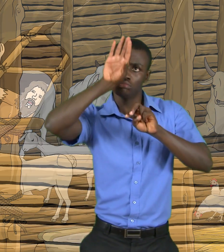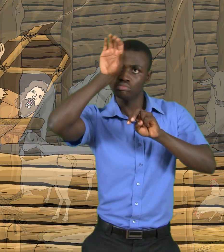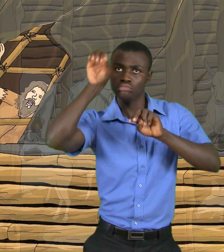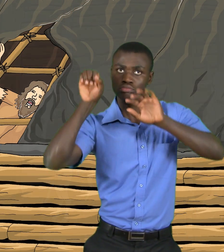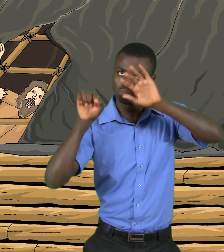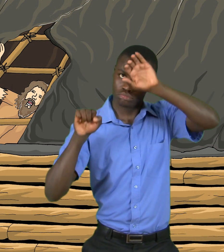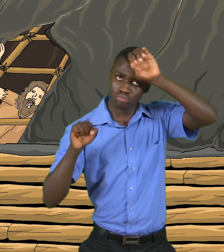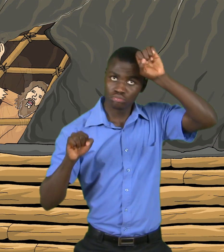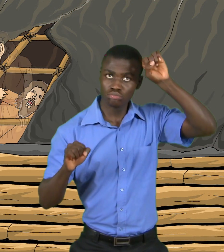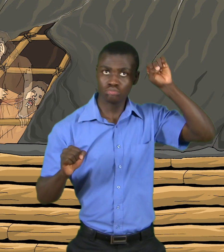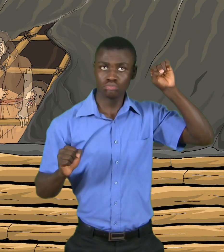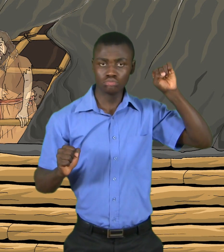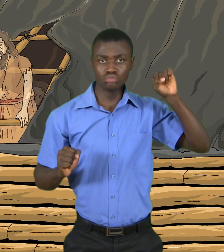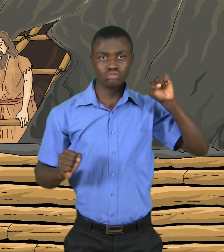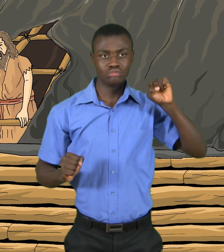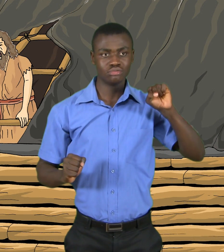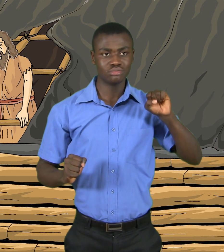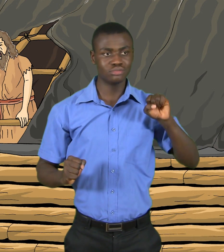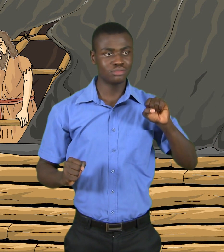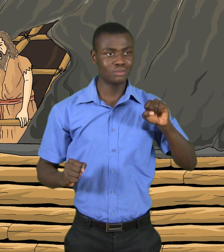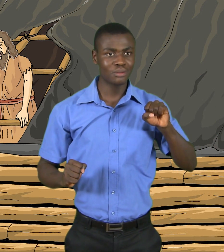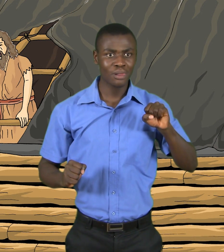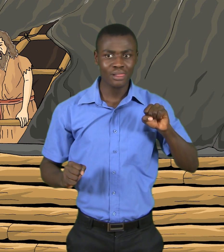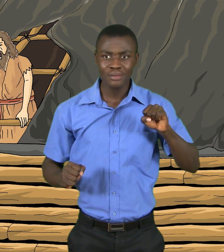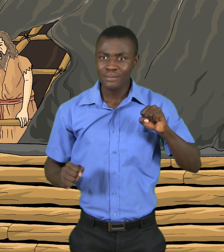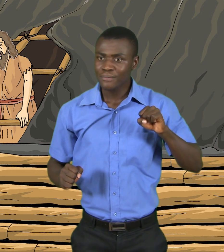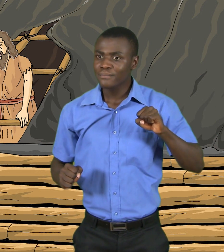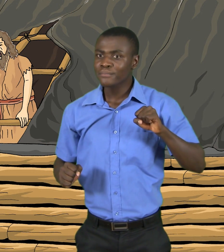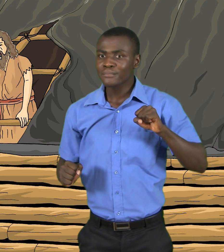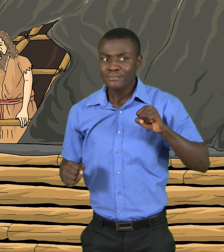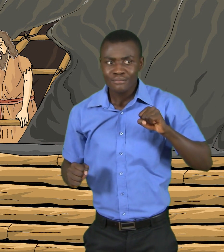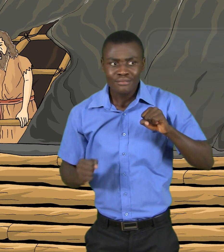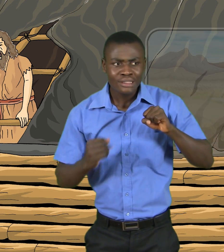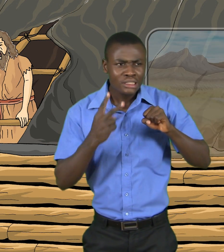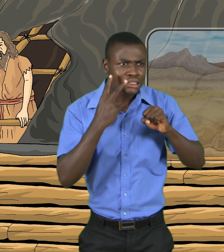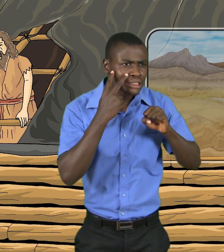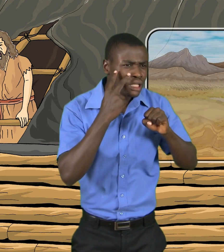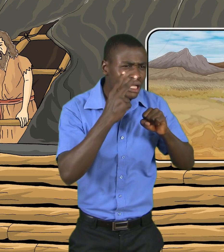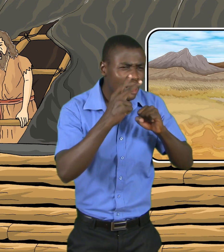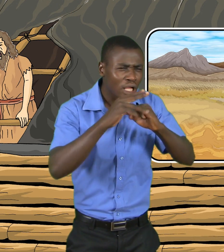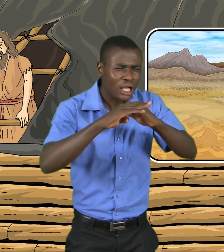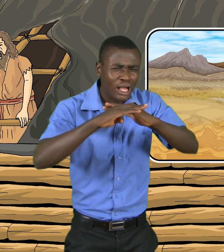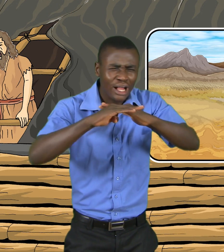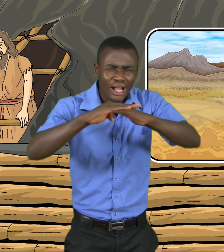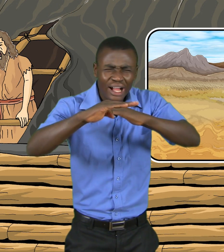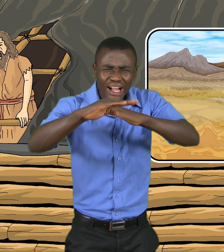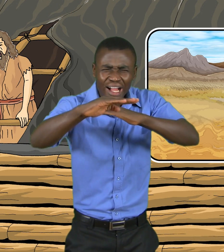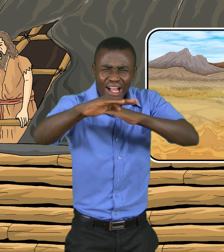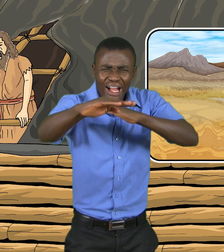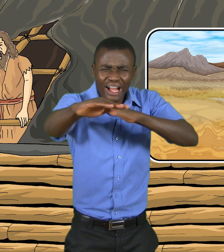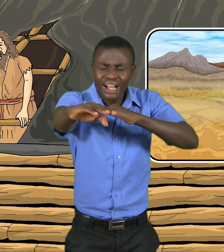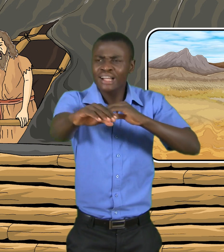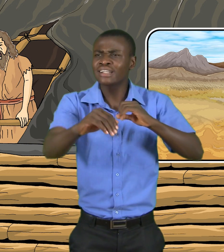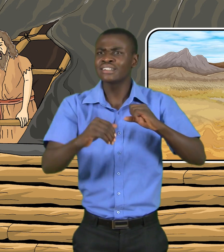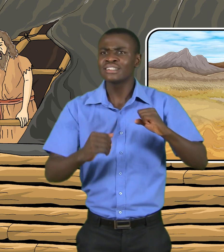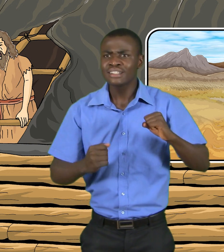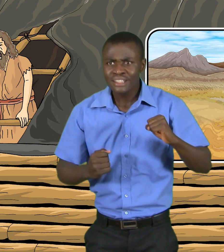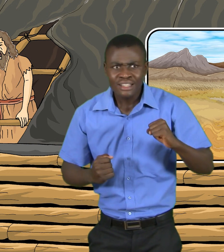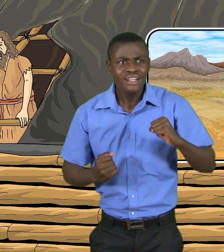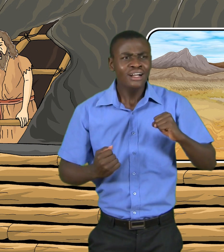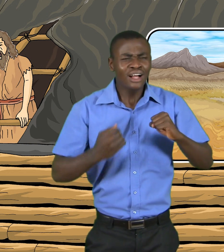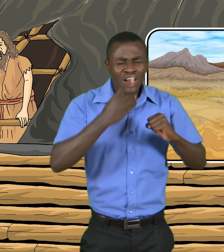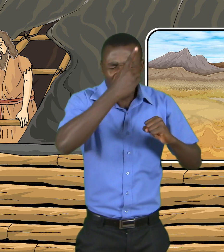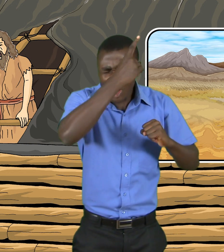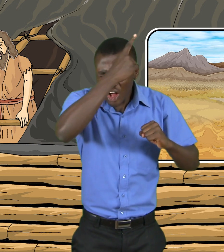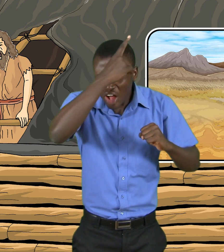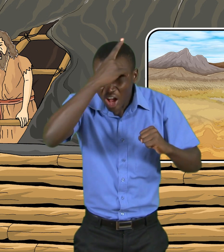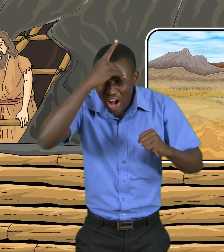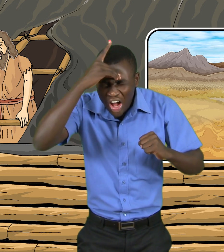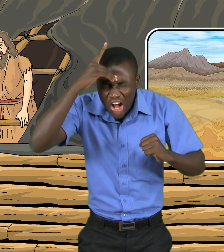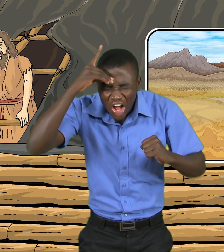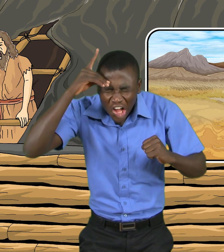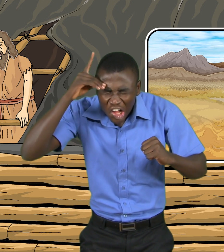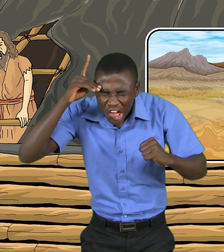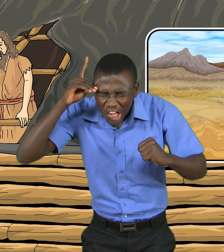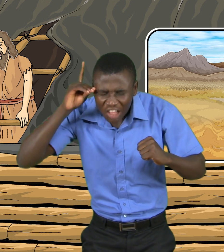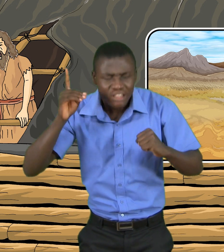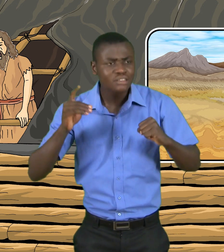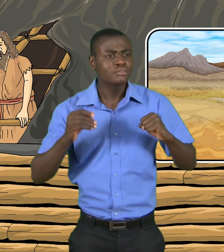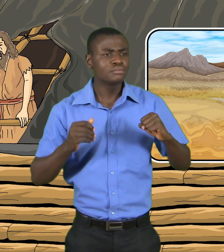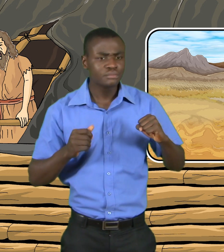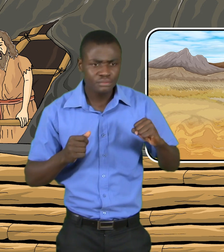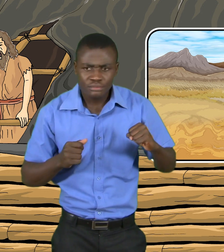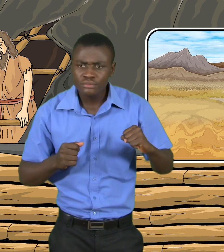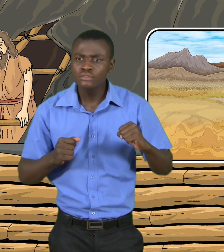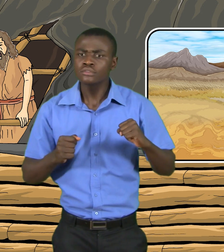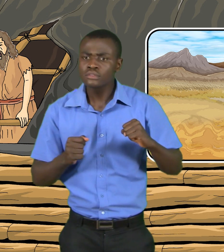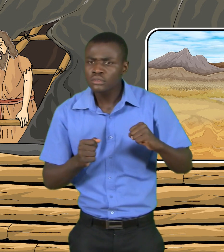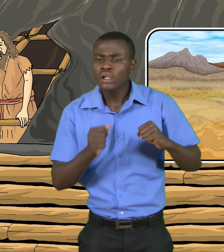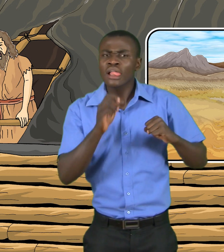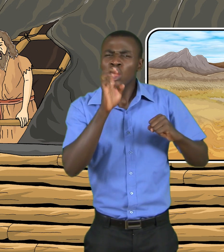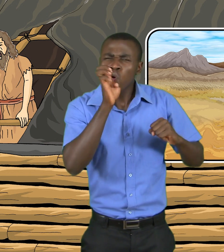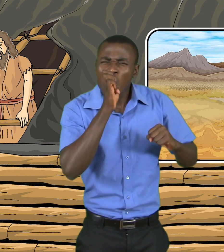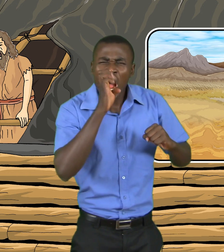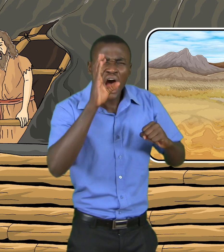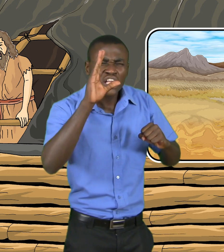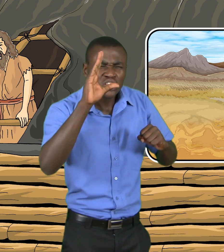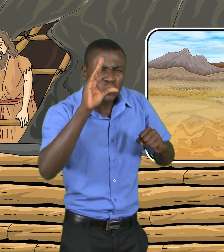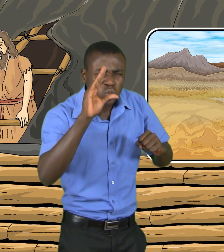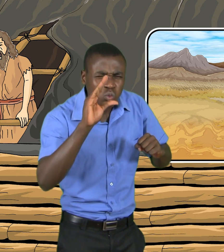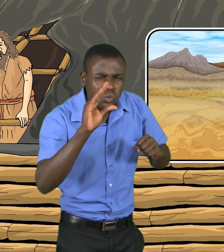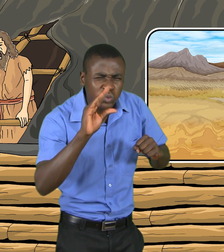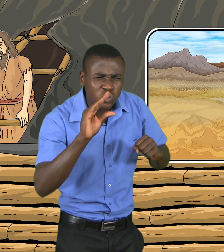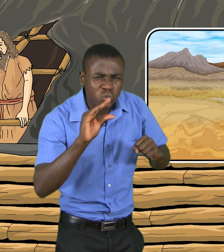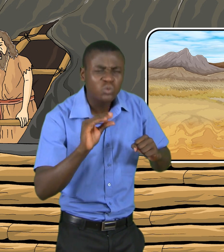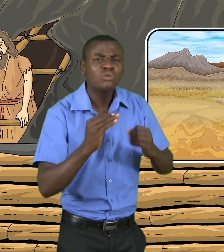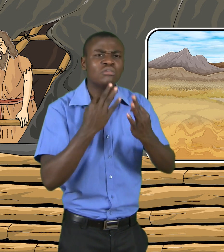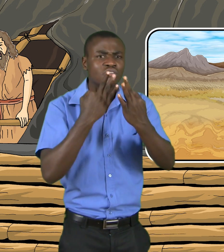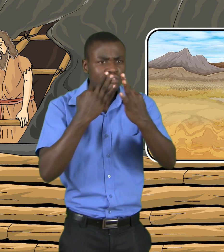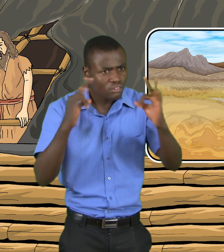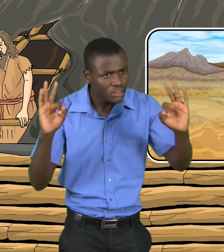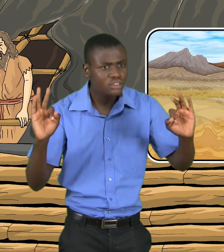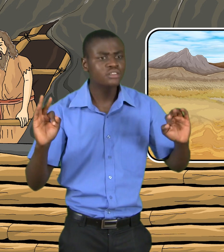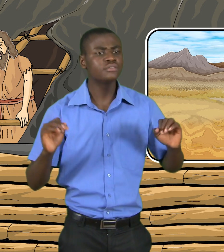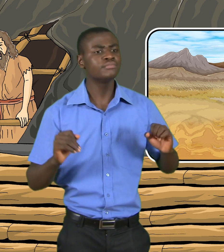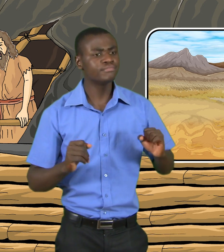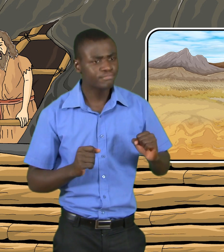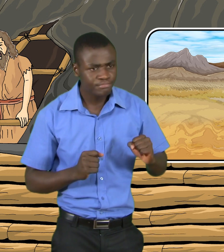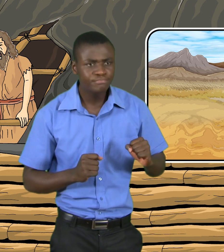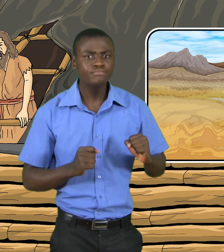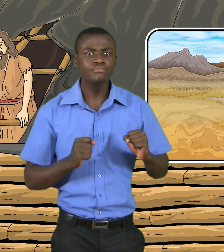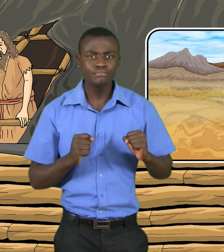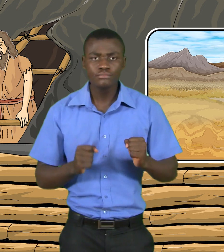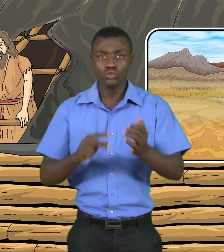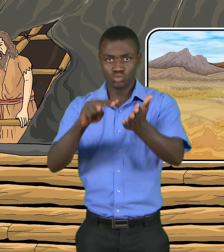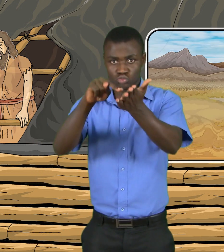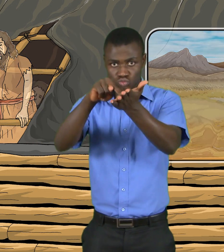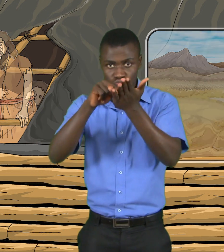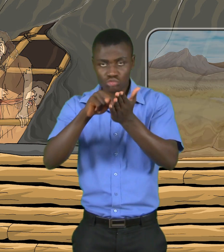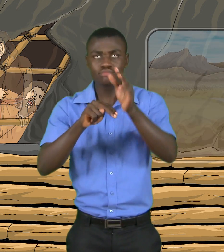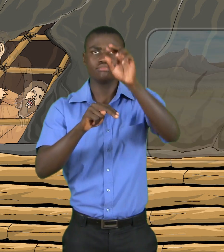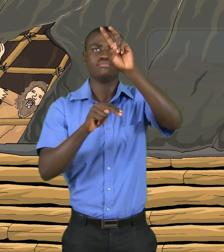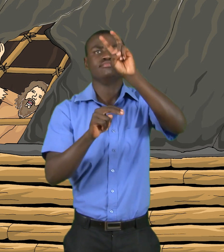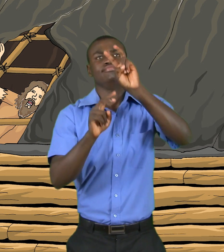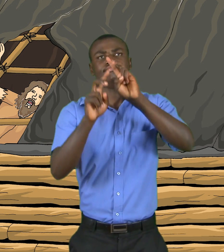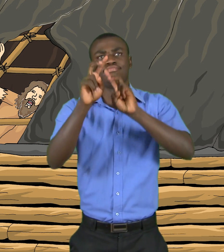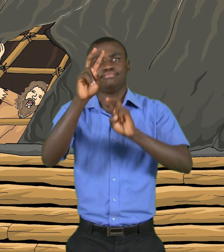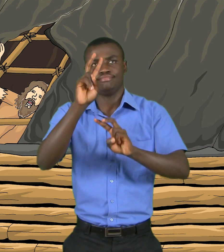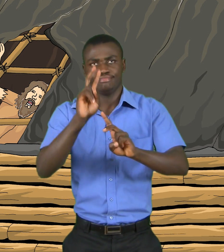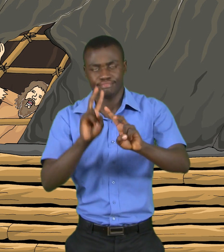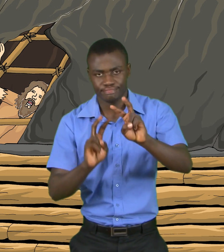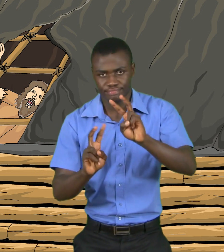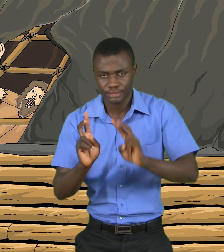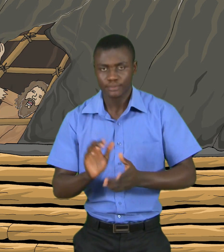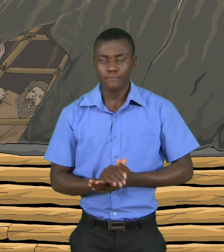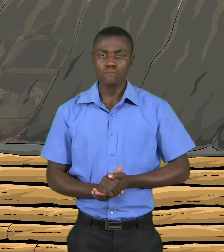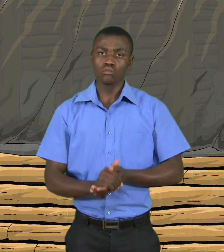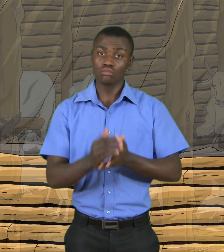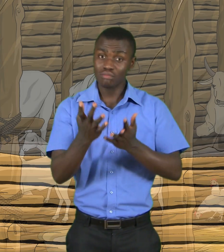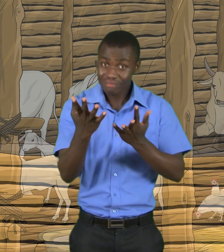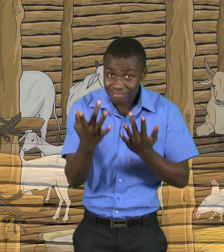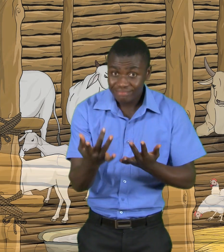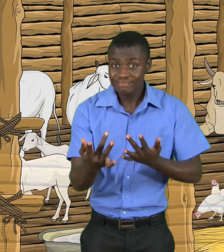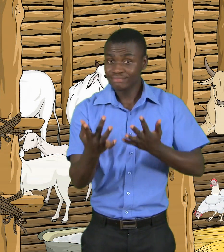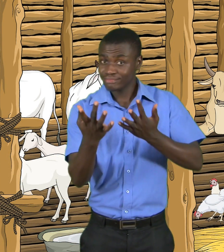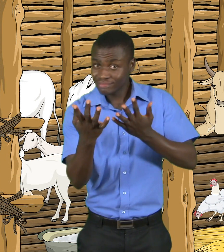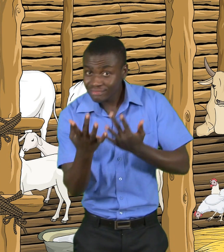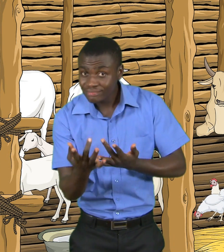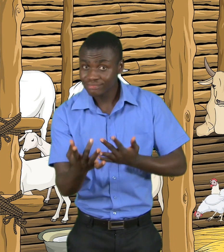So Noah removed the covering from the ark and saw that the surface of the ground was dry.